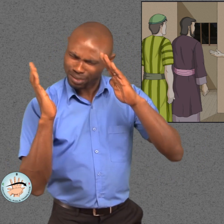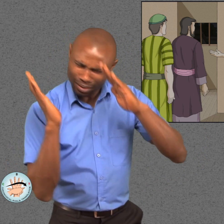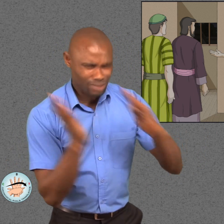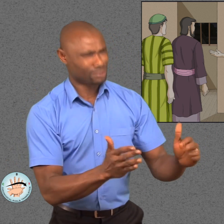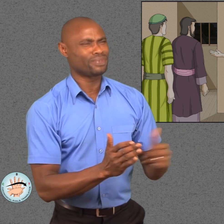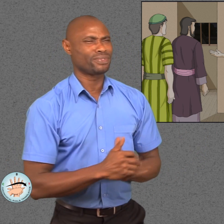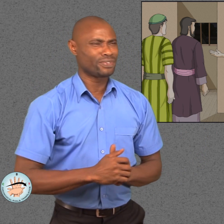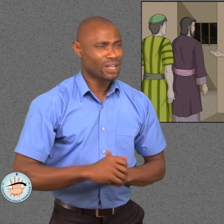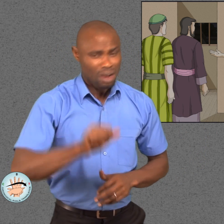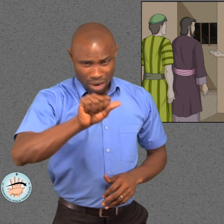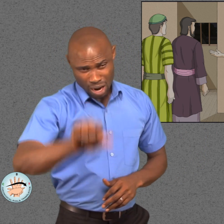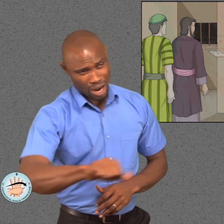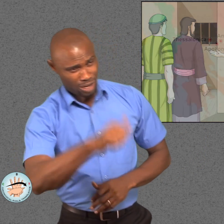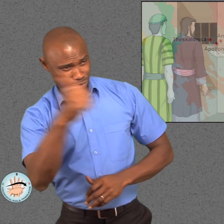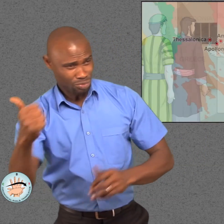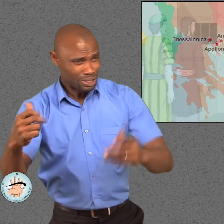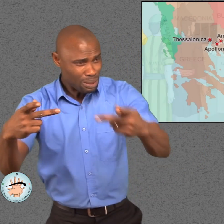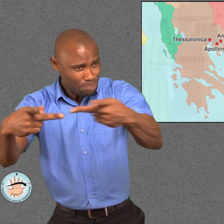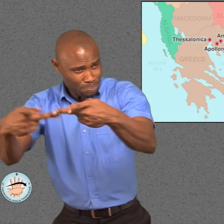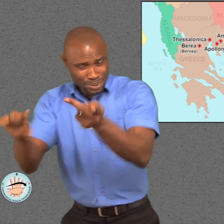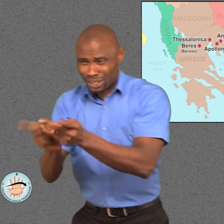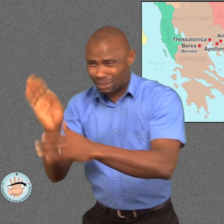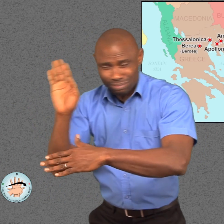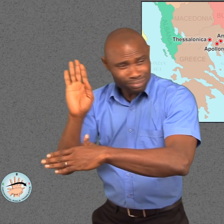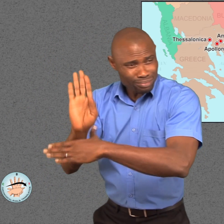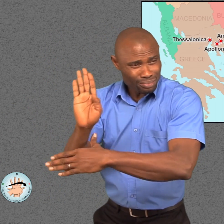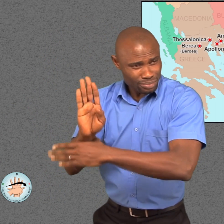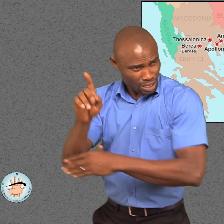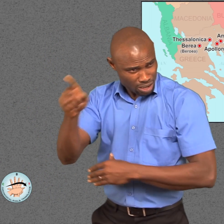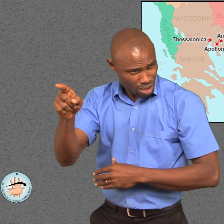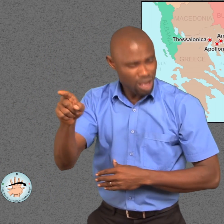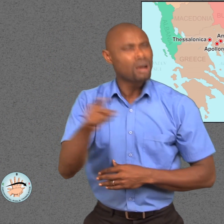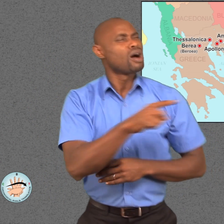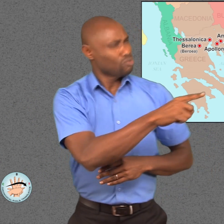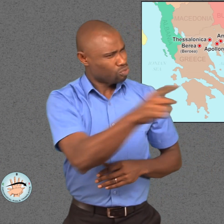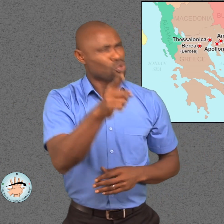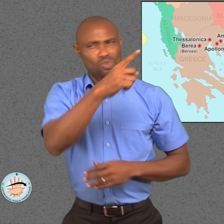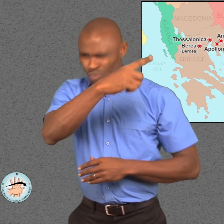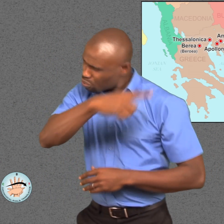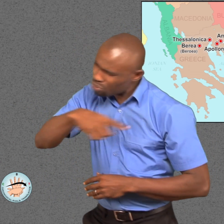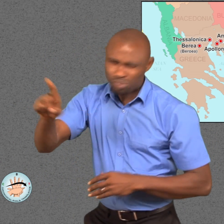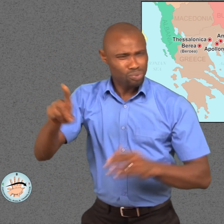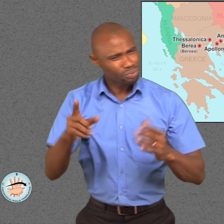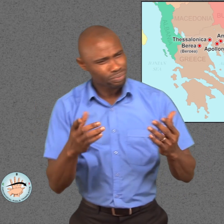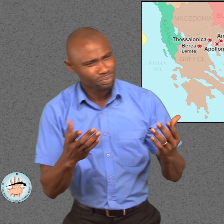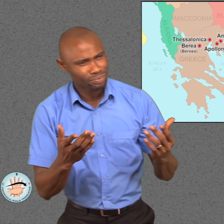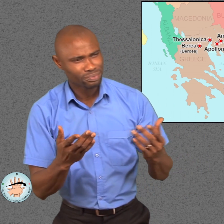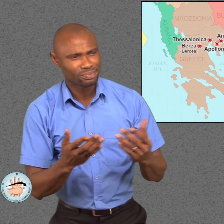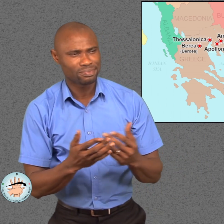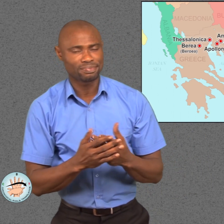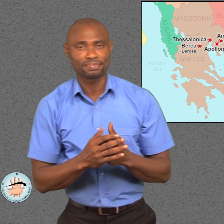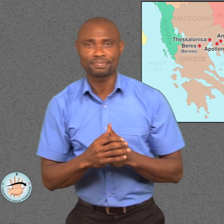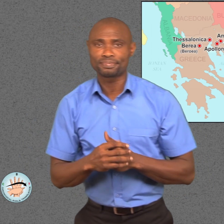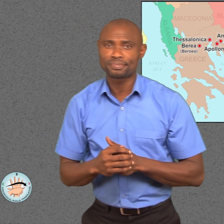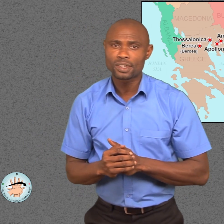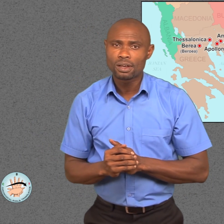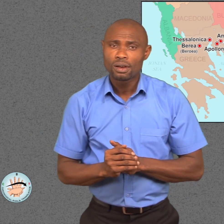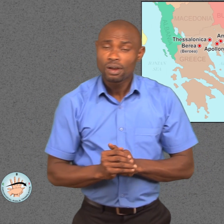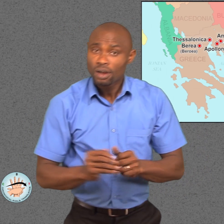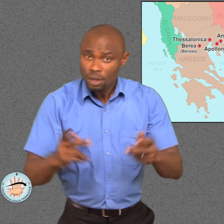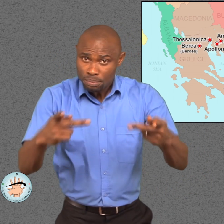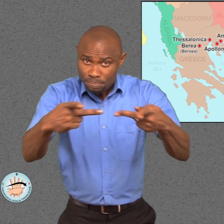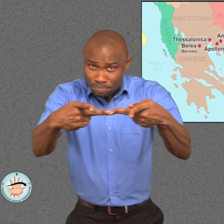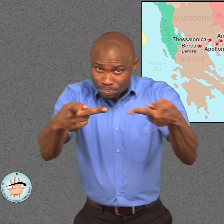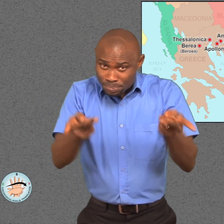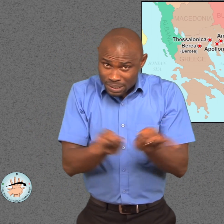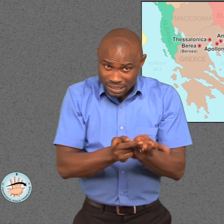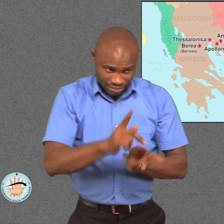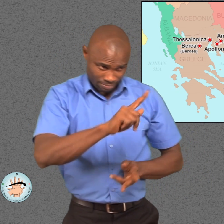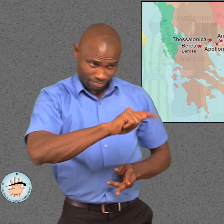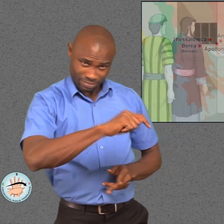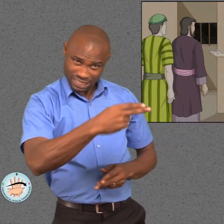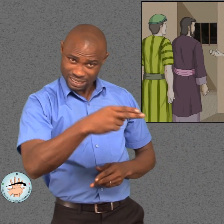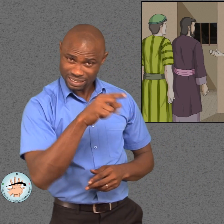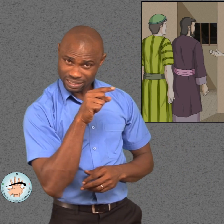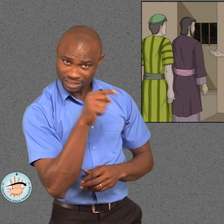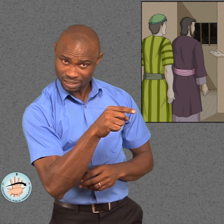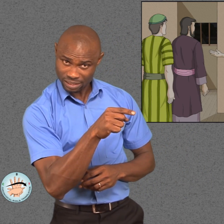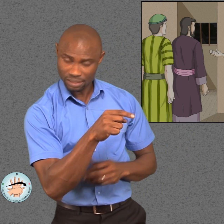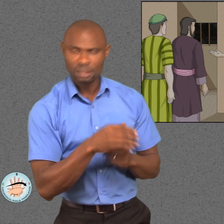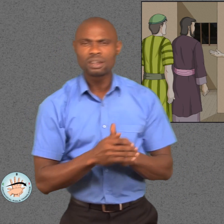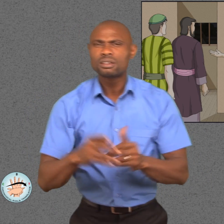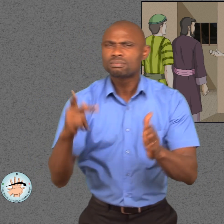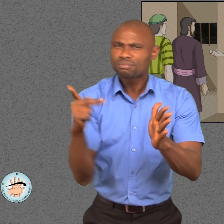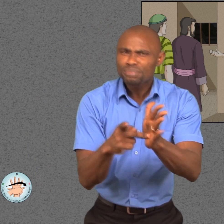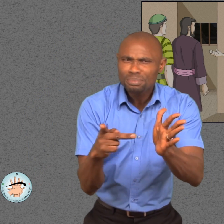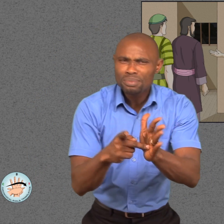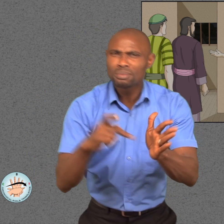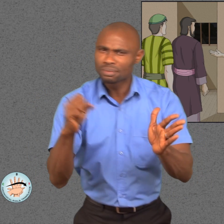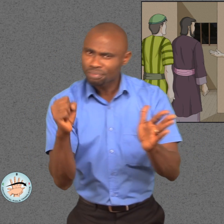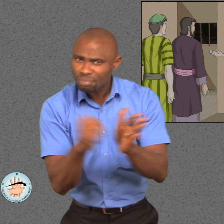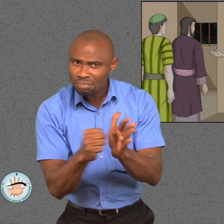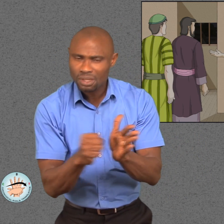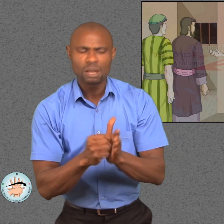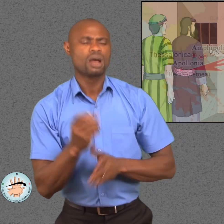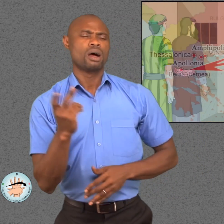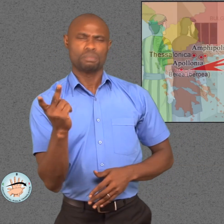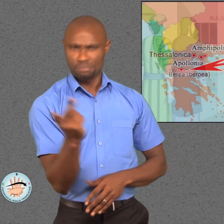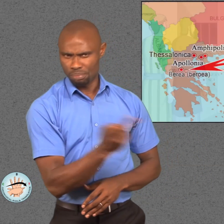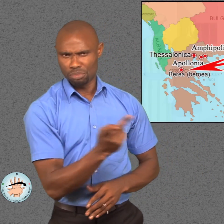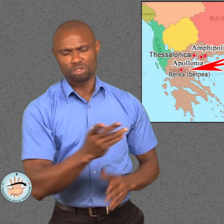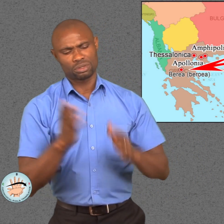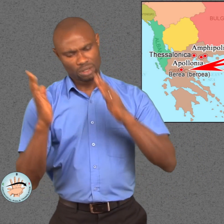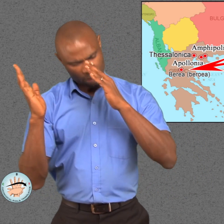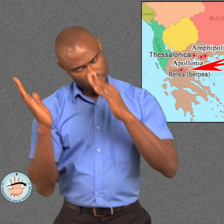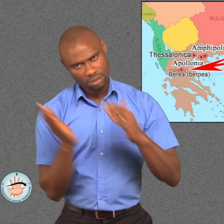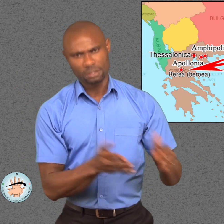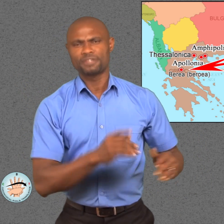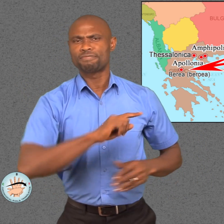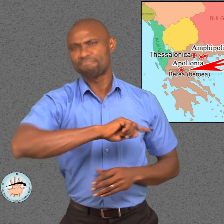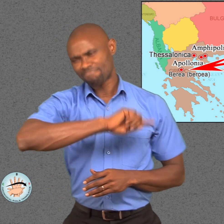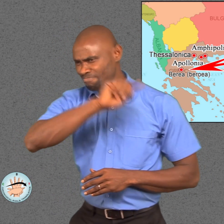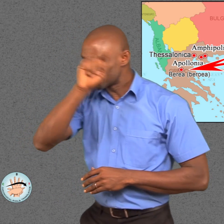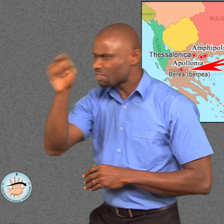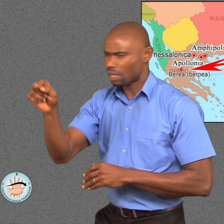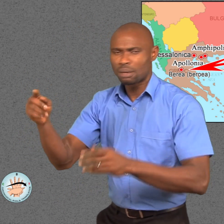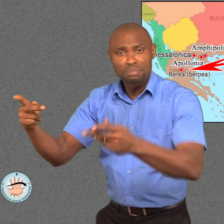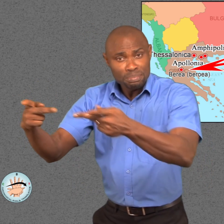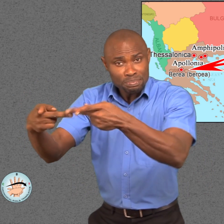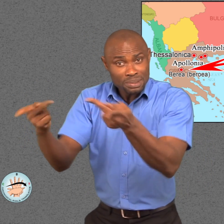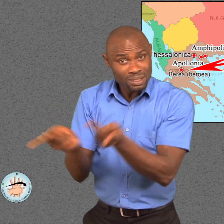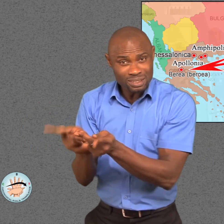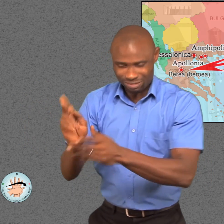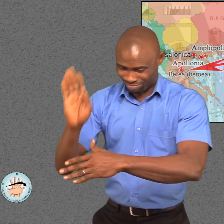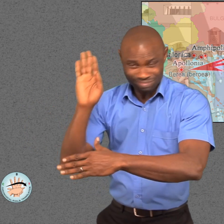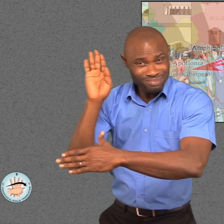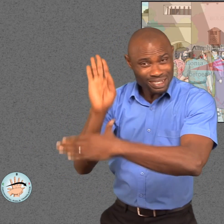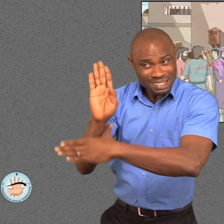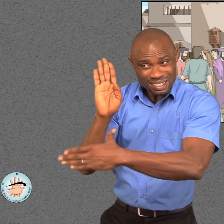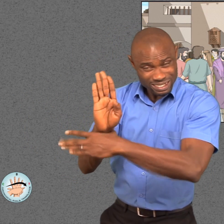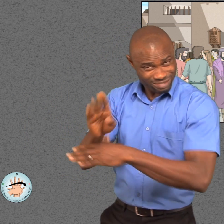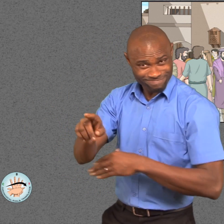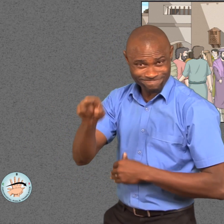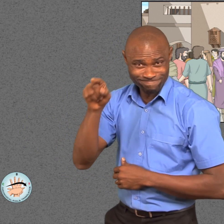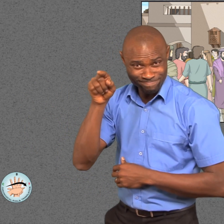As soon as night had fallen, the brothers sent Paul and Silas away to Berea.